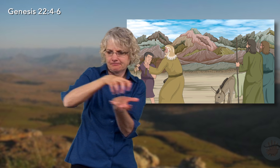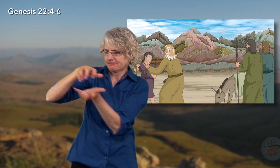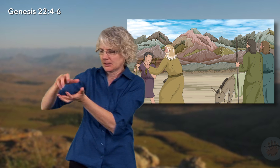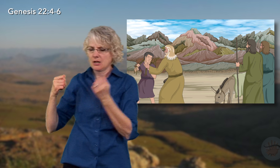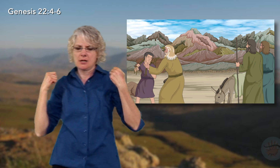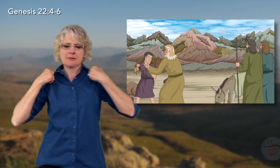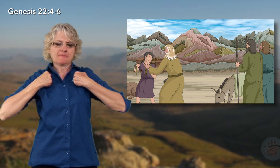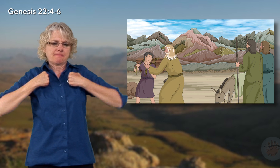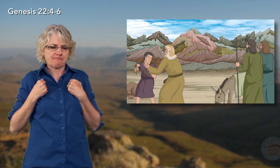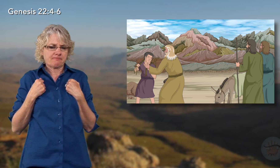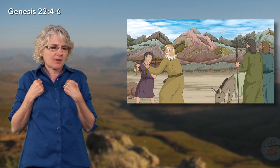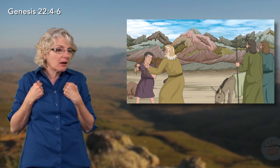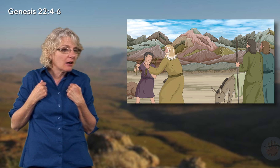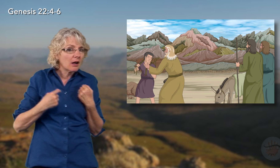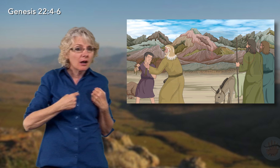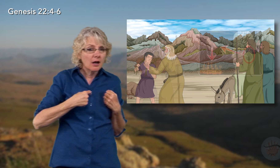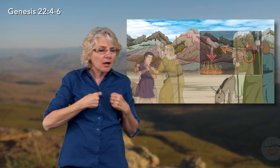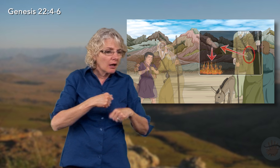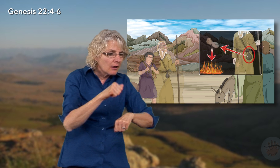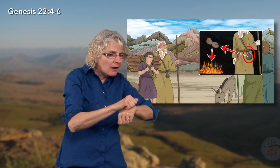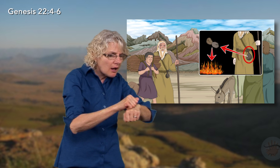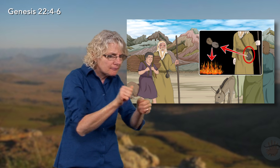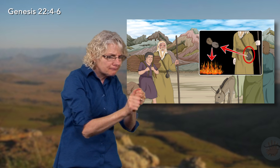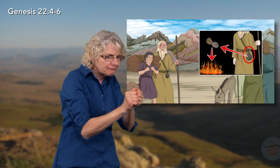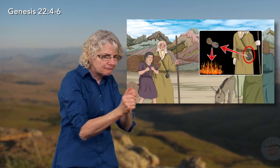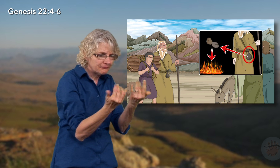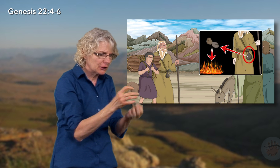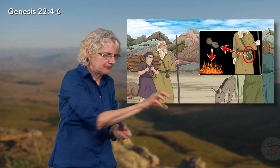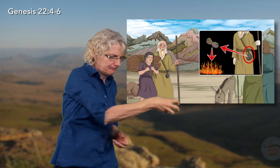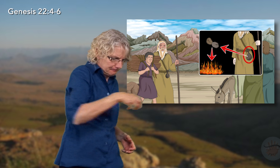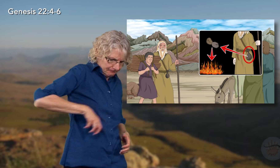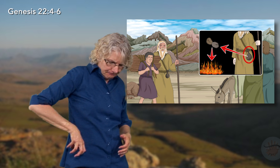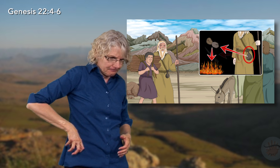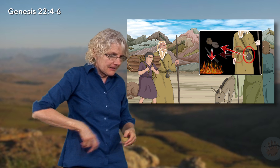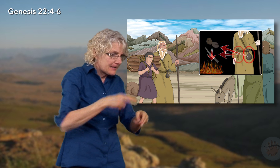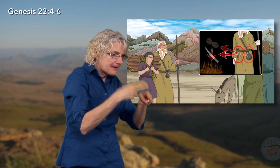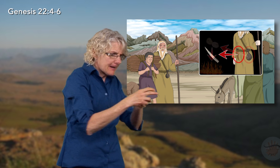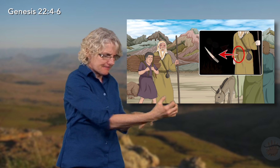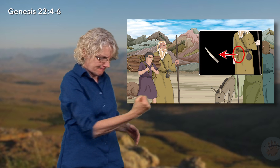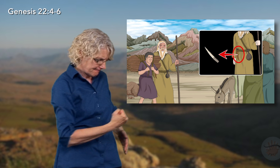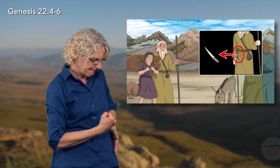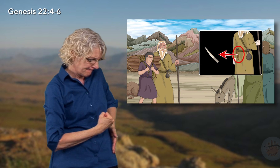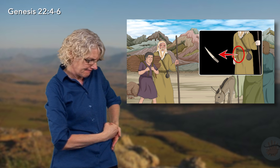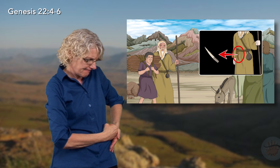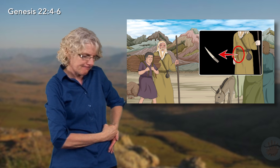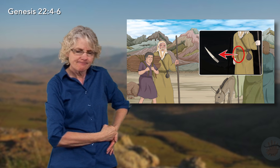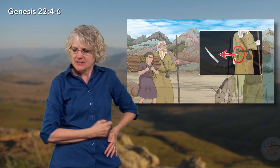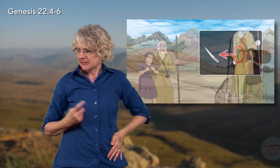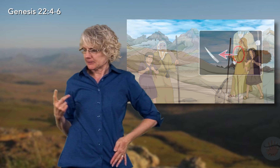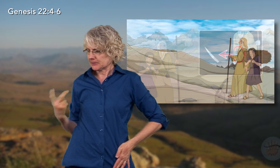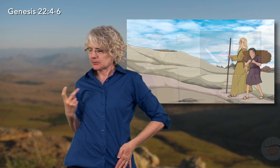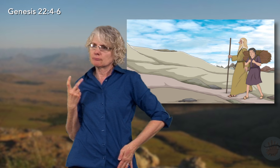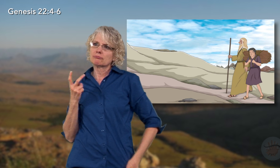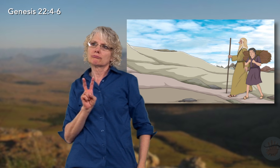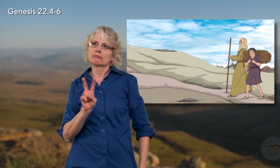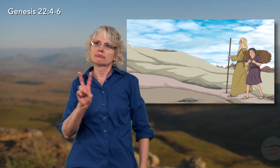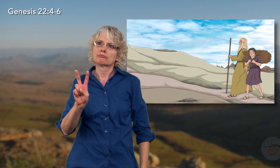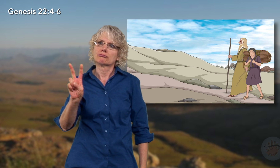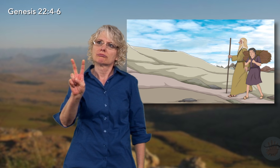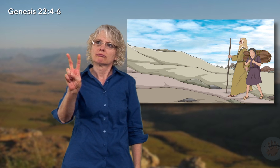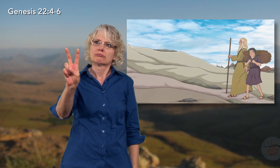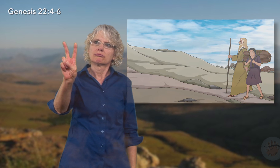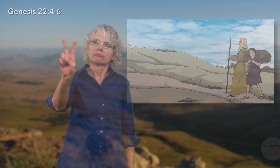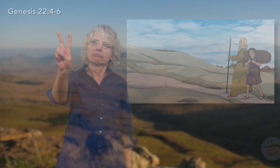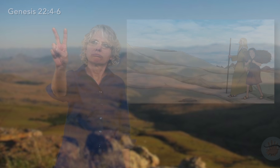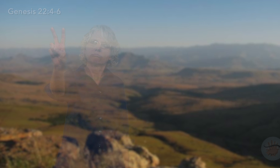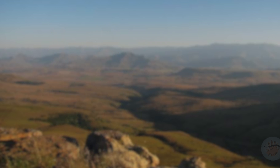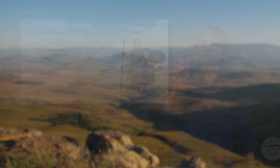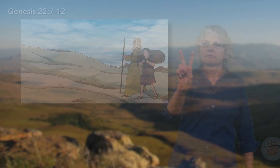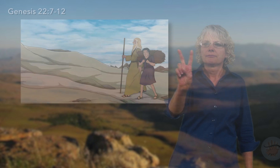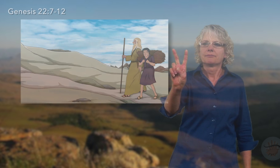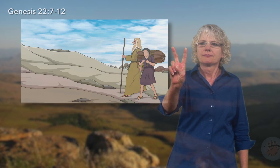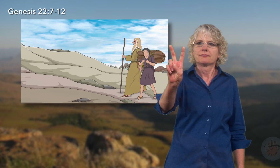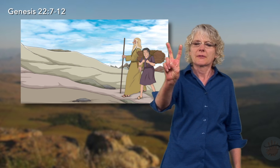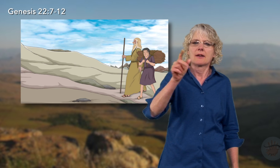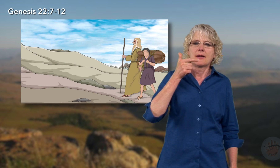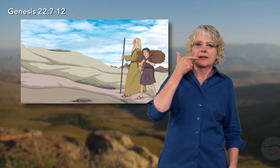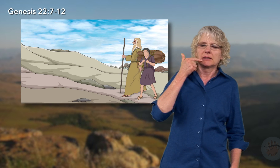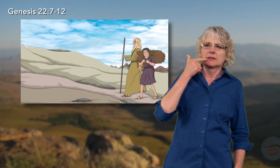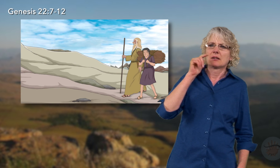He himself carried the fire and the sacrificial knife, and the two of them walked on together.